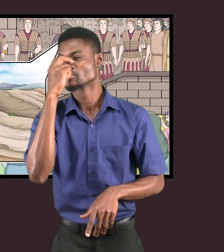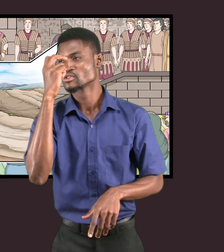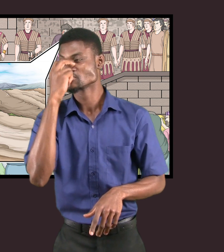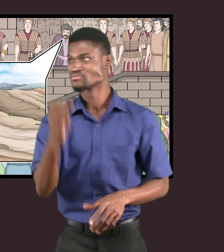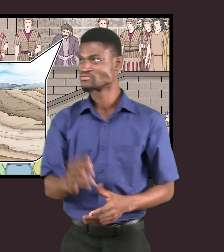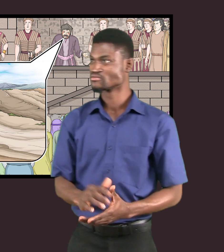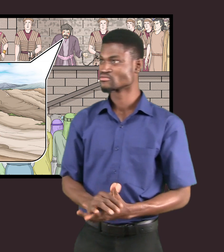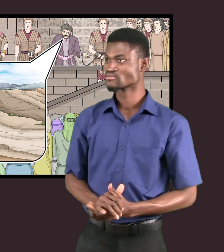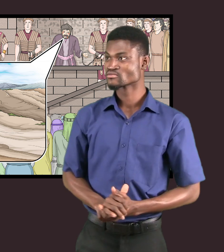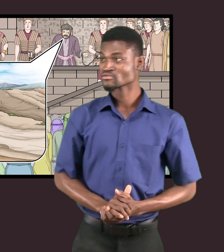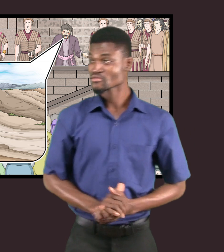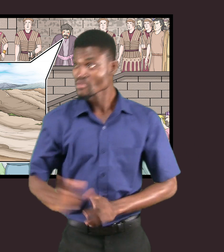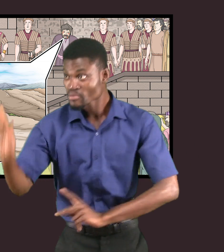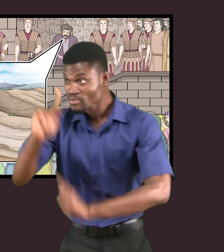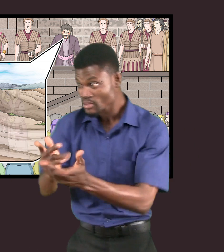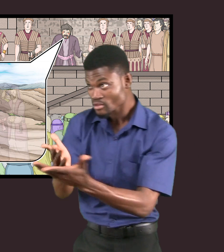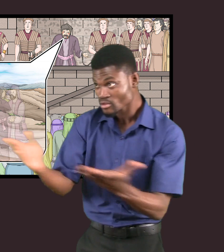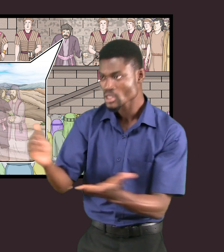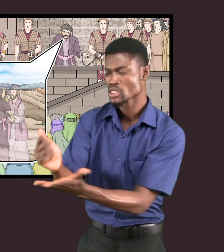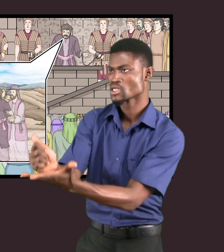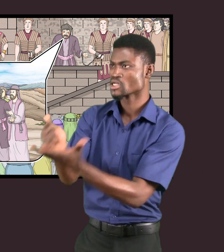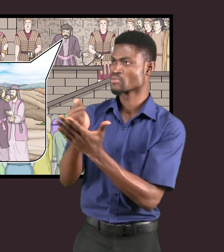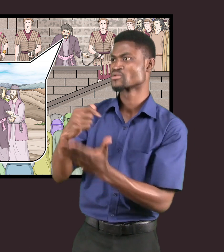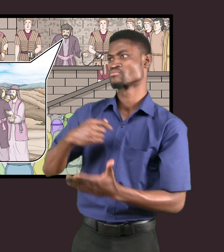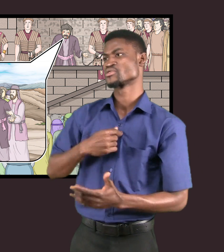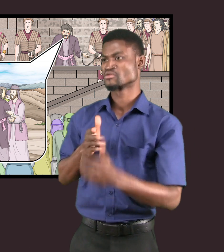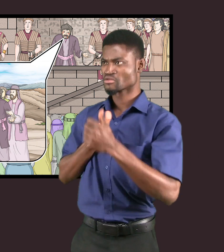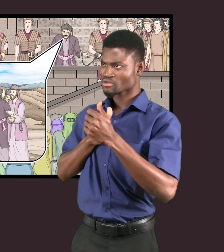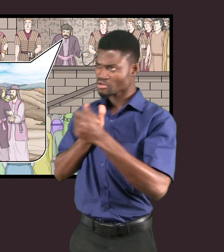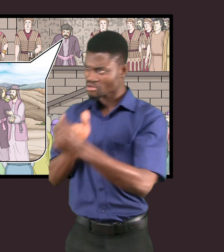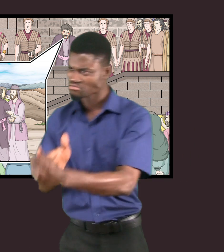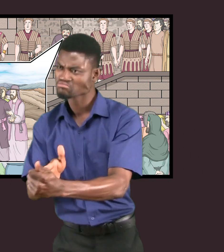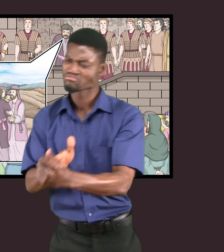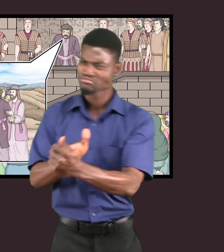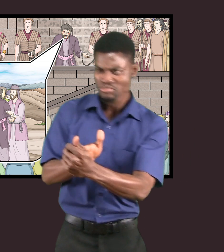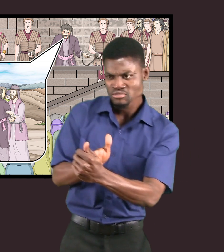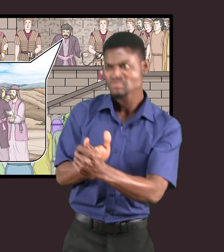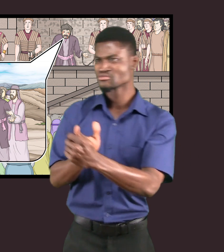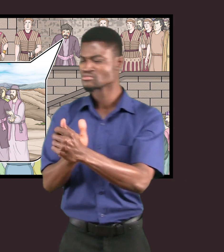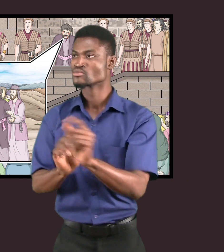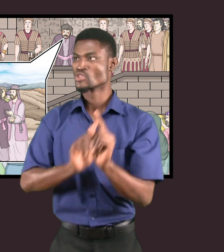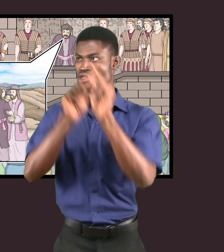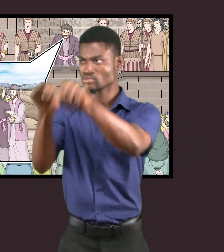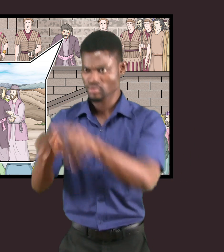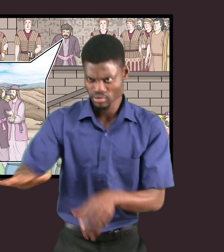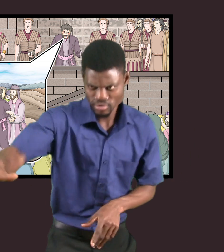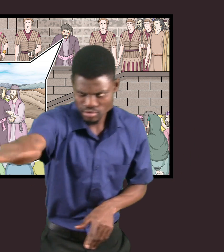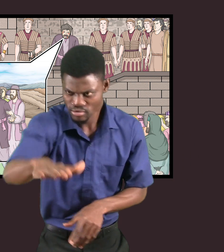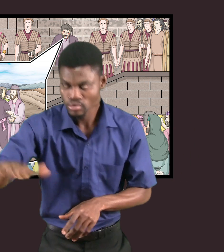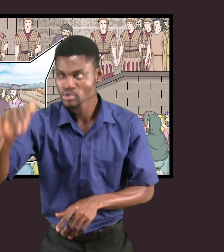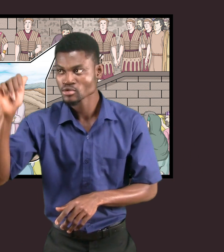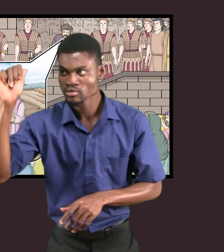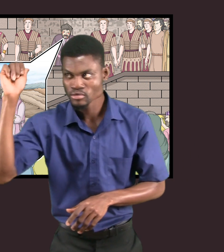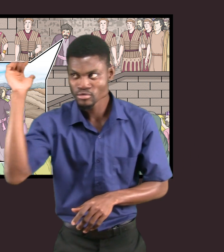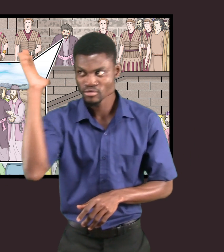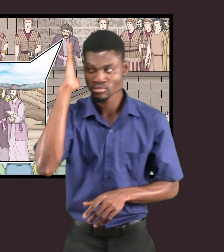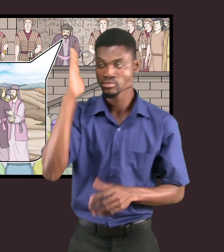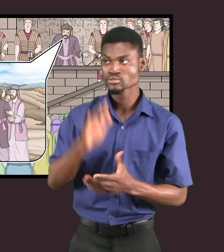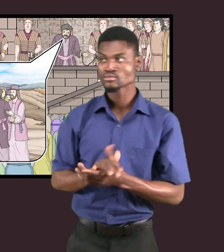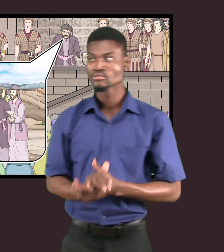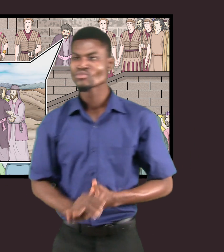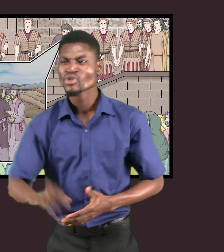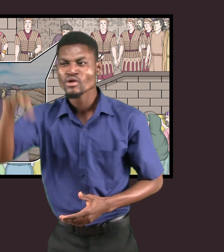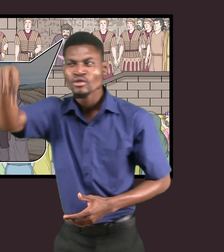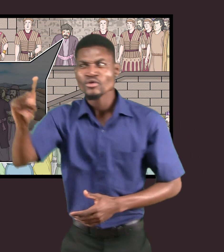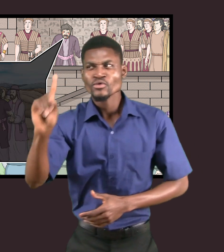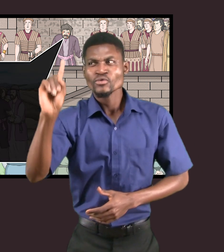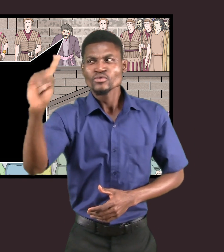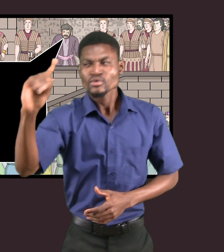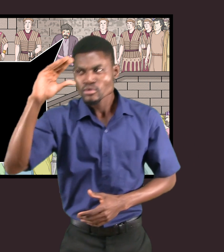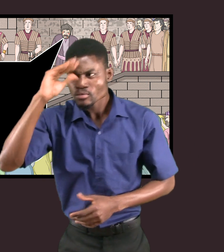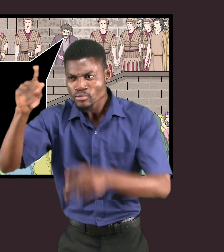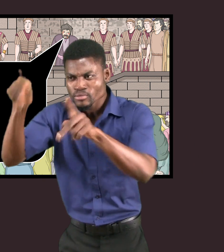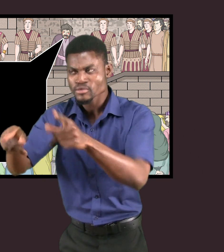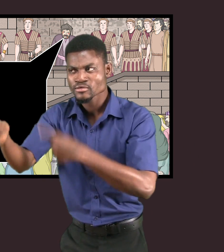Because the brilliance of the light had blinded me, my companions led me by the hand into Damascus.